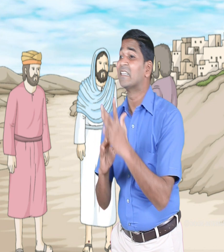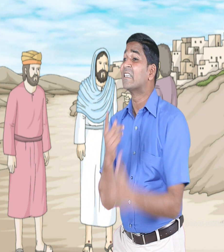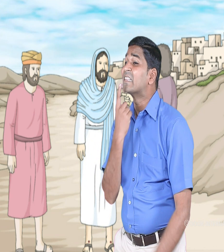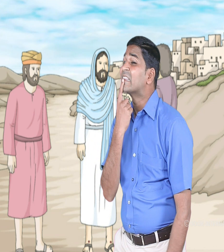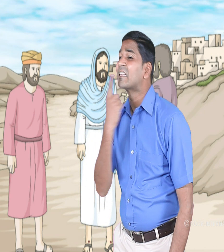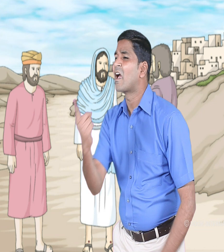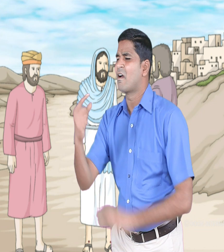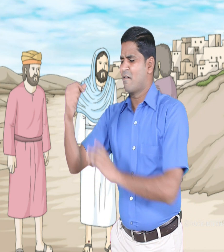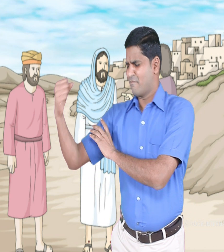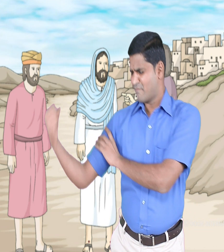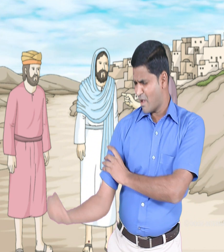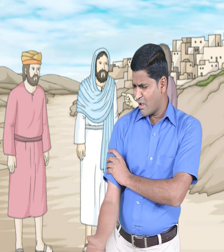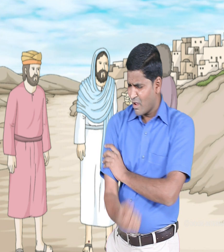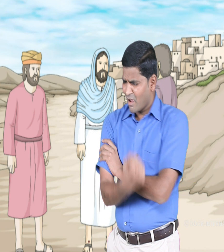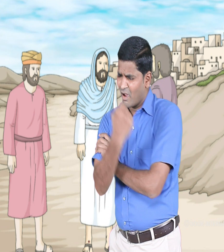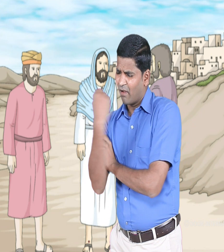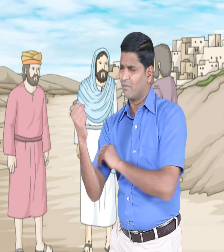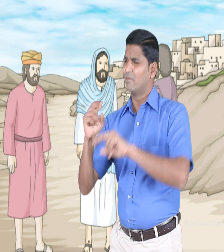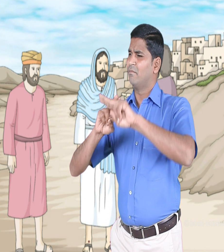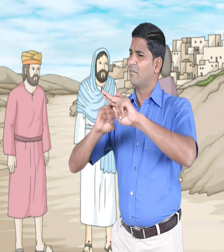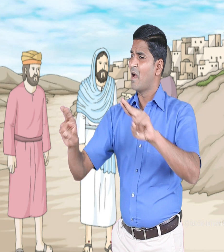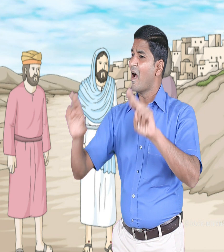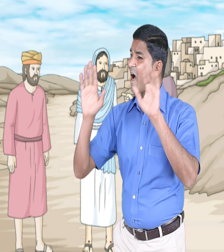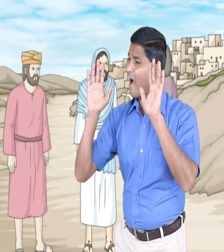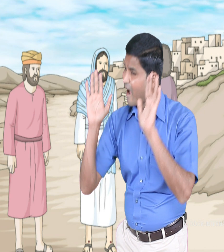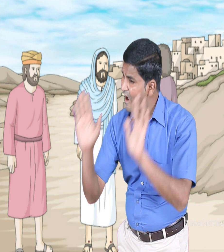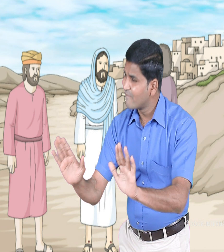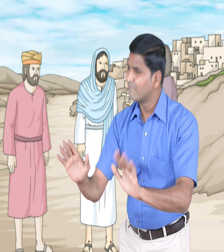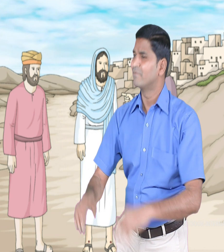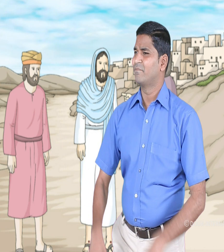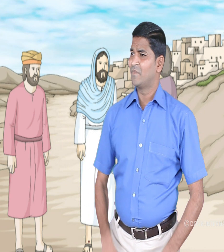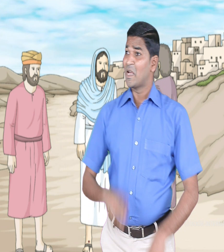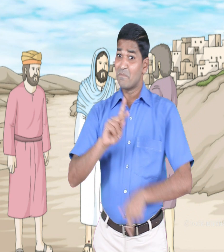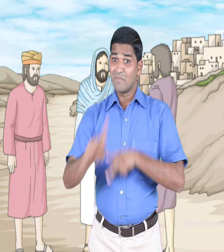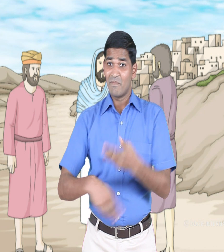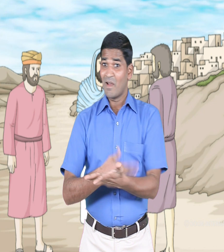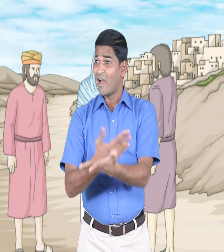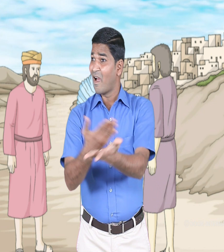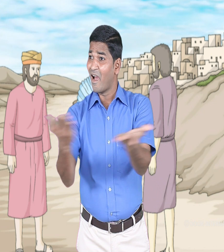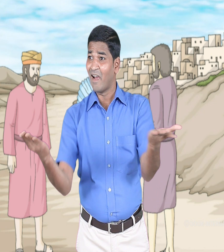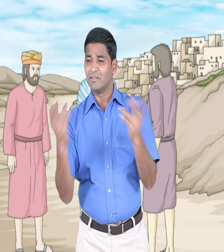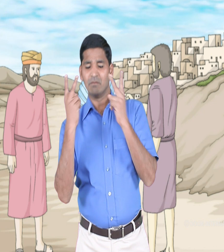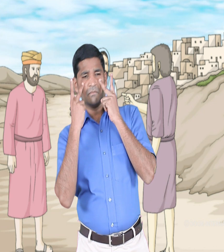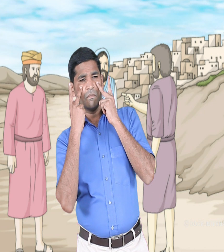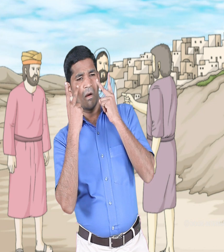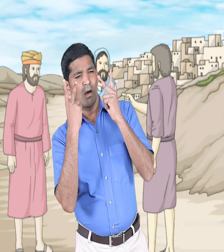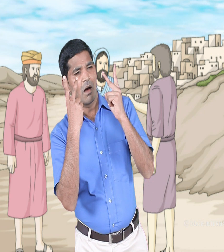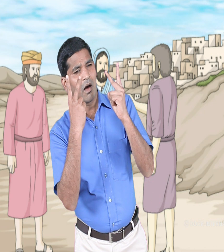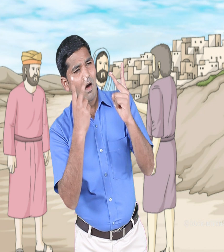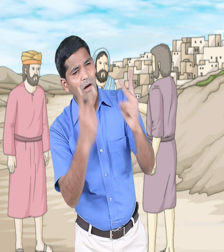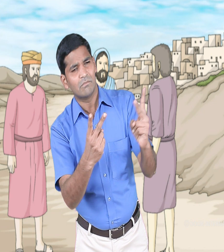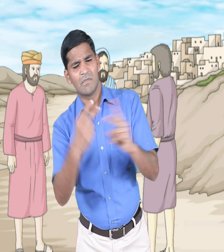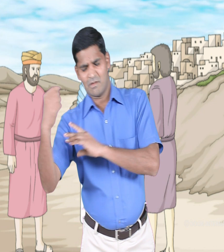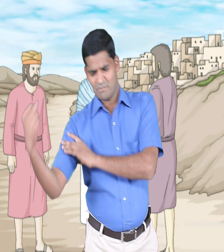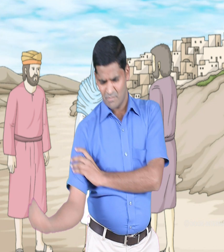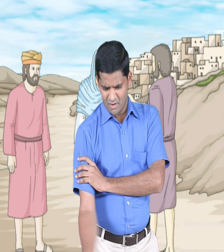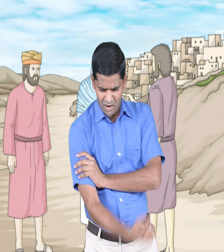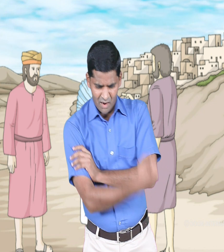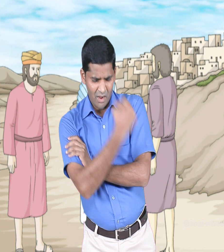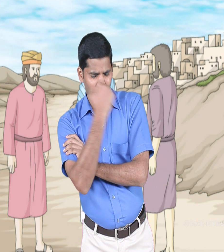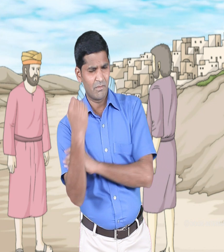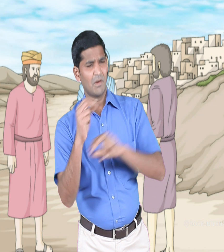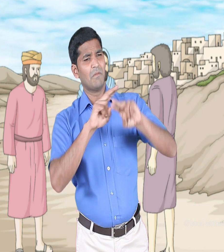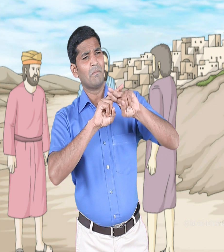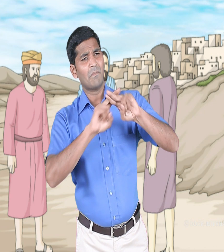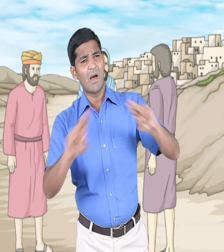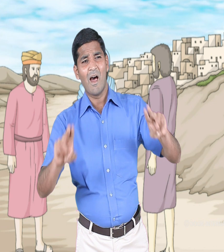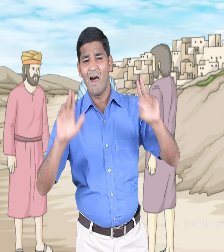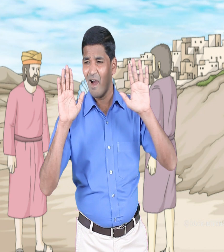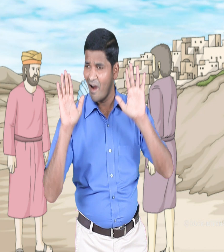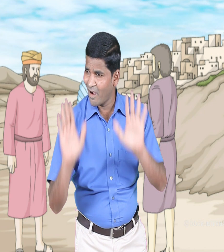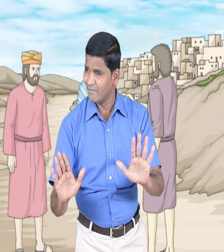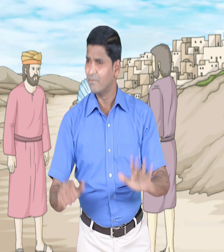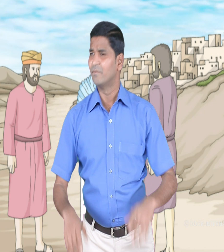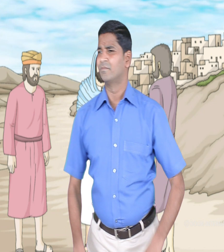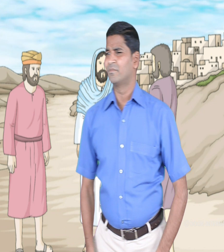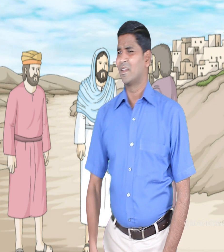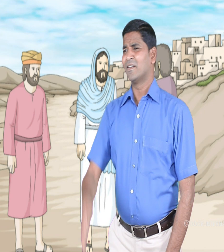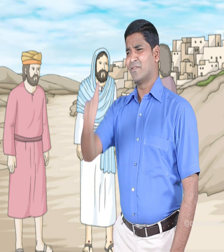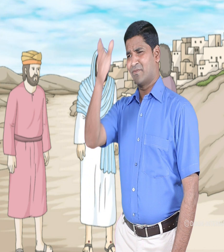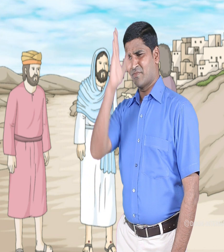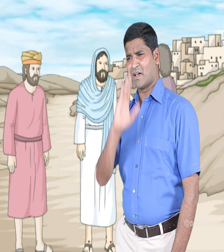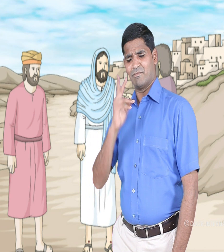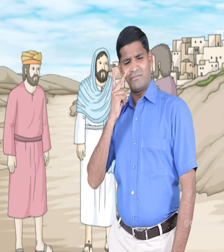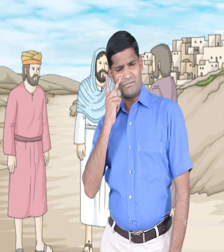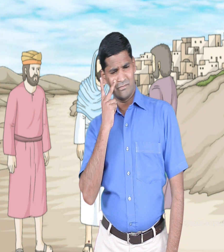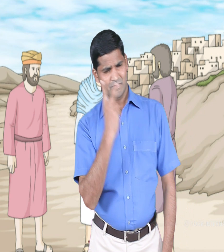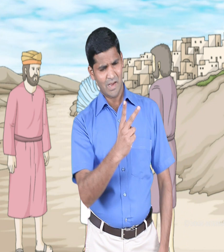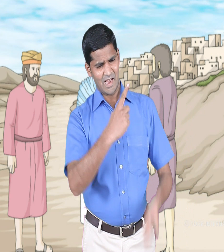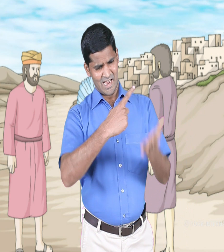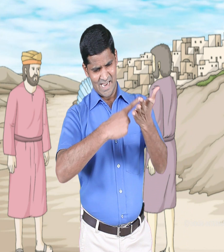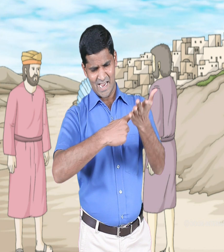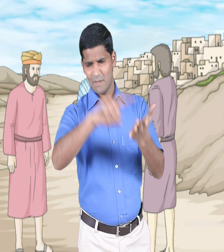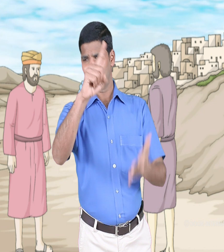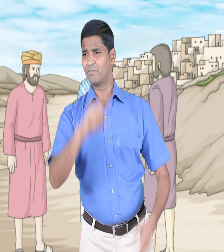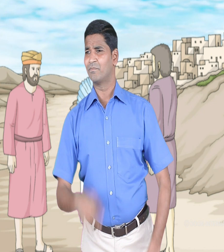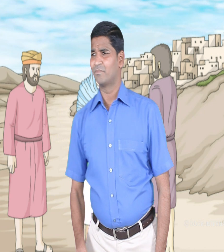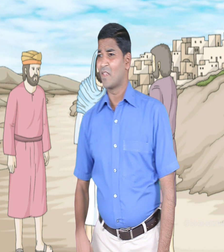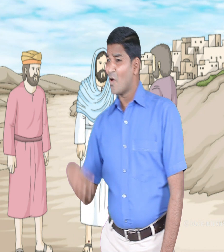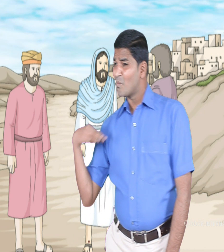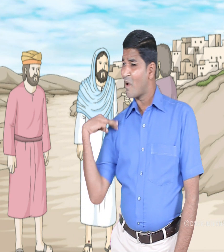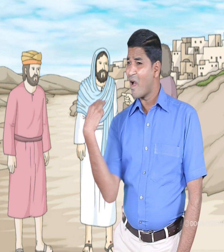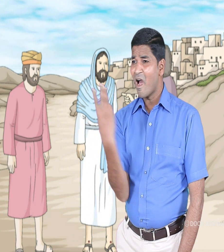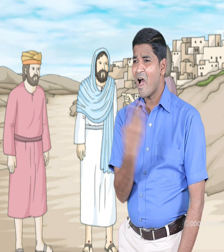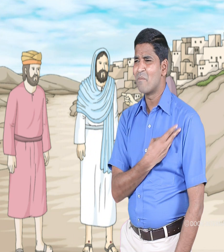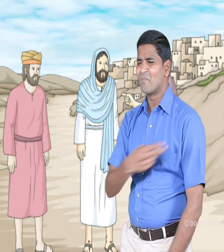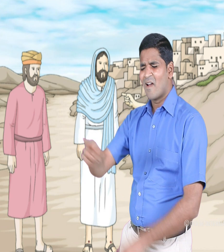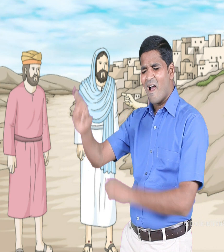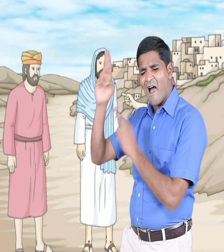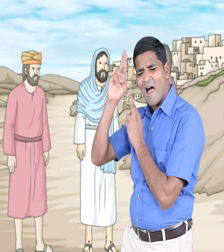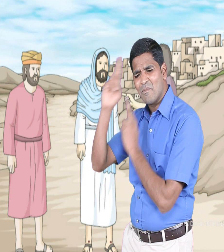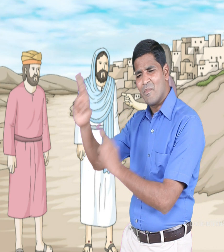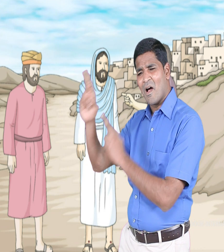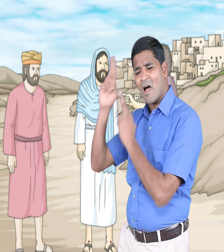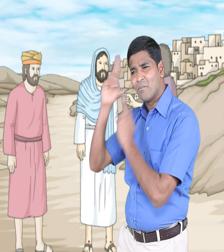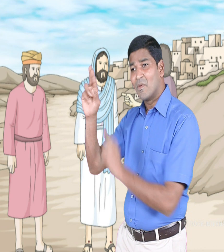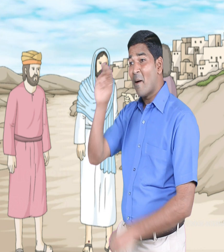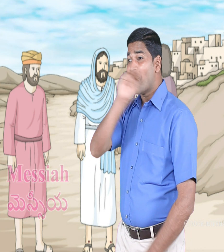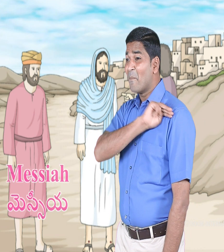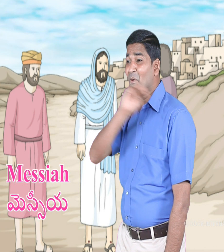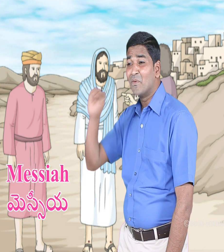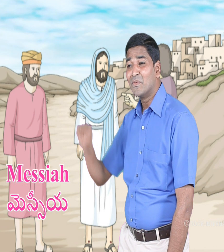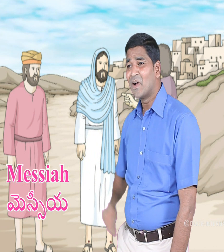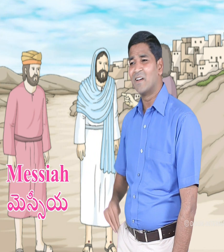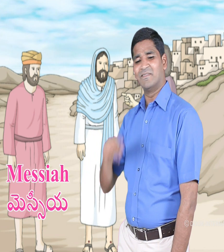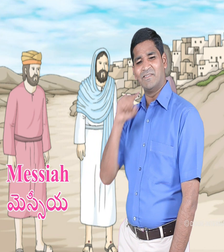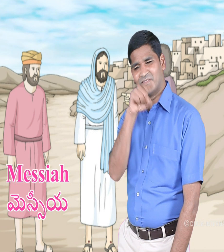Our chief priests and rulers delivered Him up to the sentence of death, and they crucified Him.